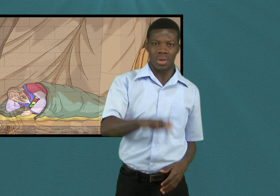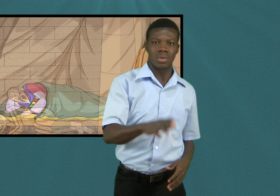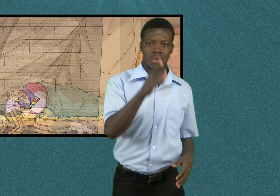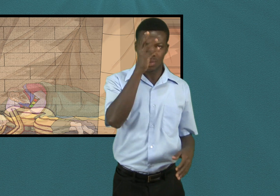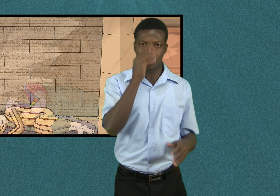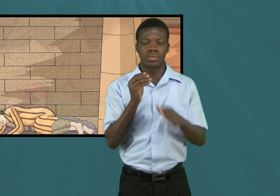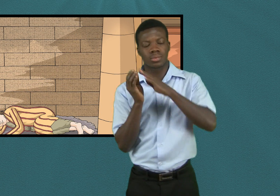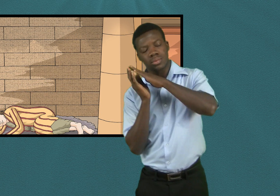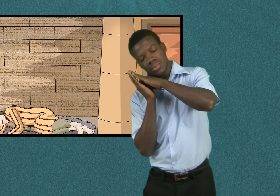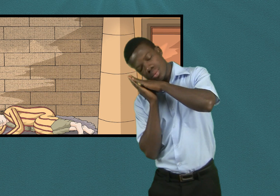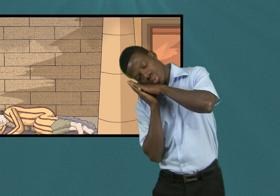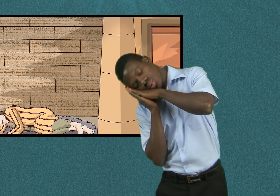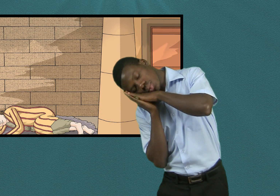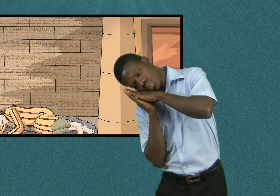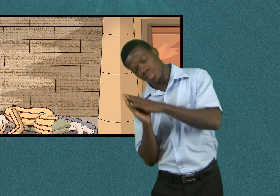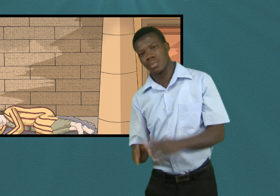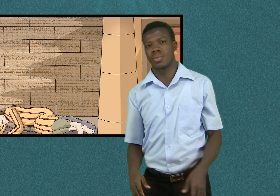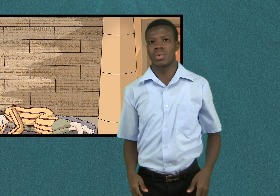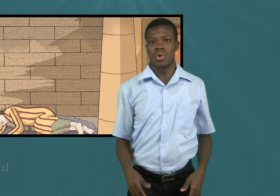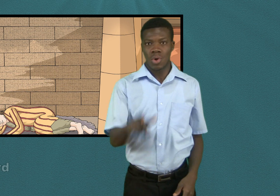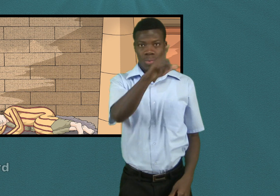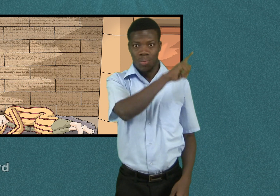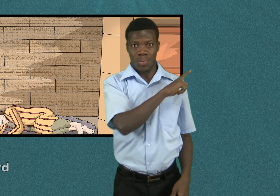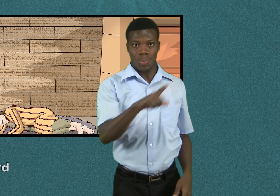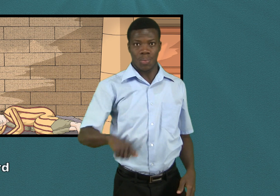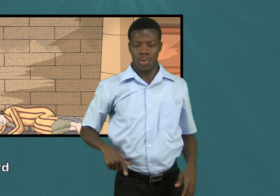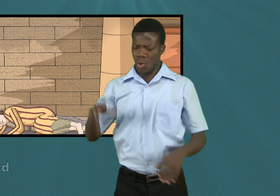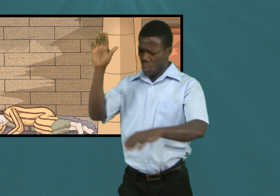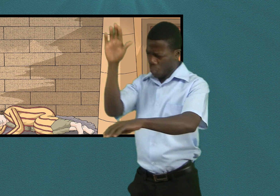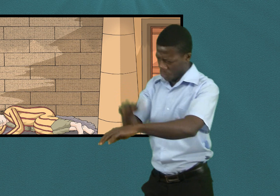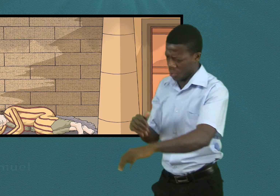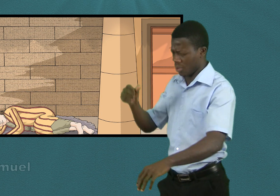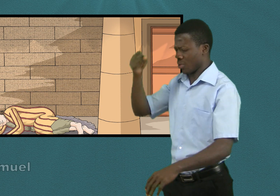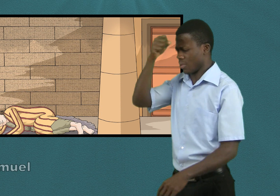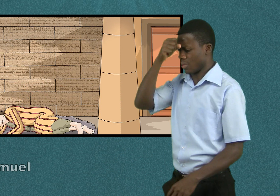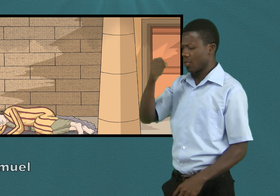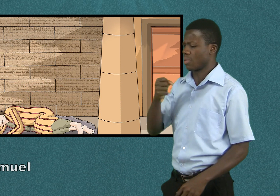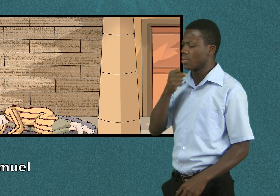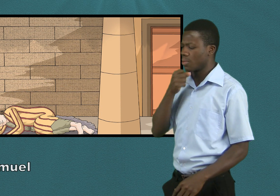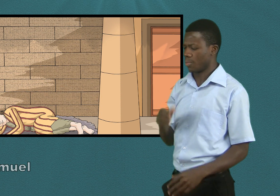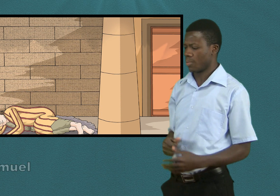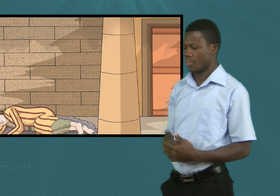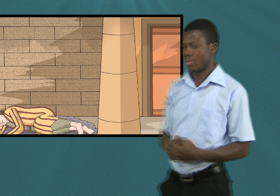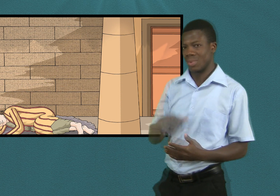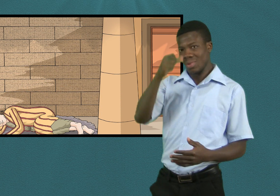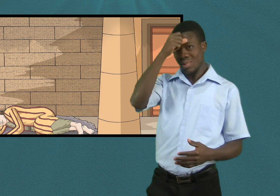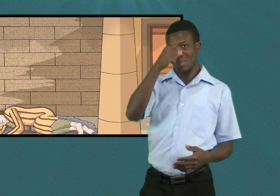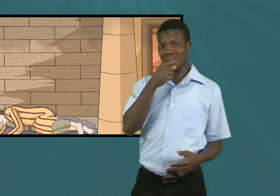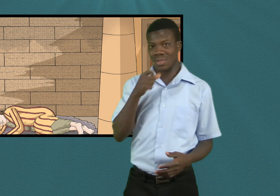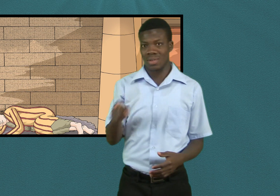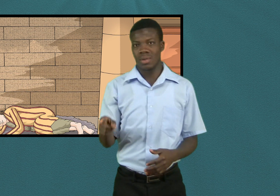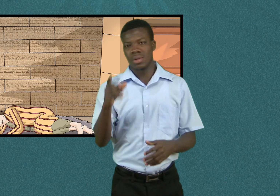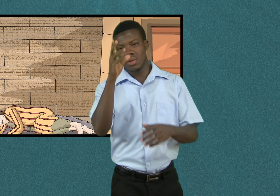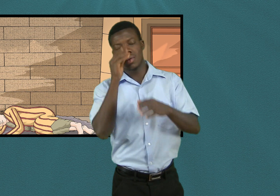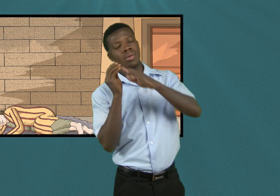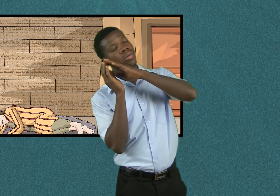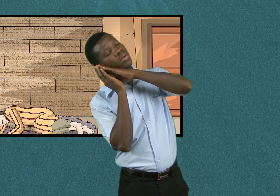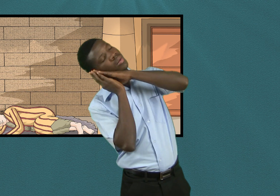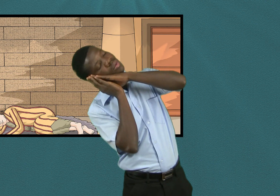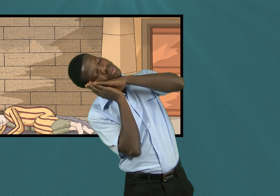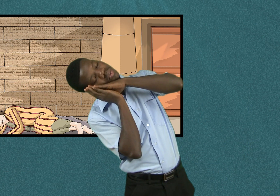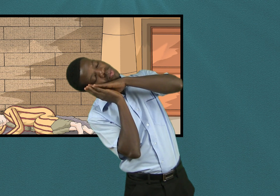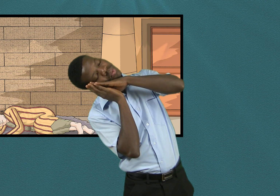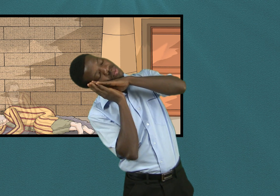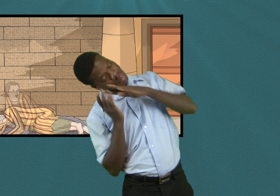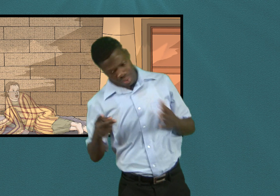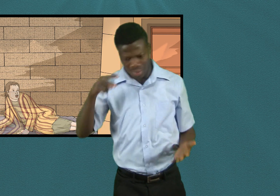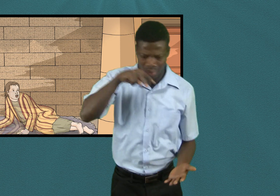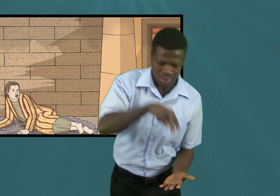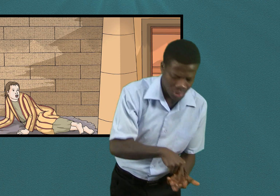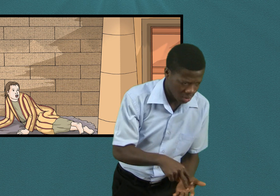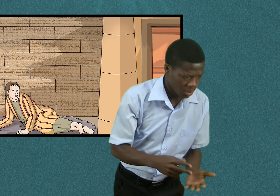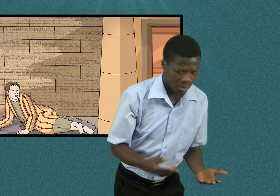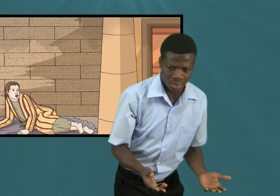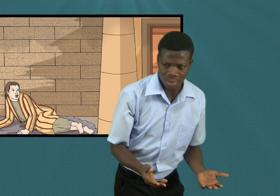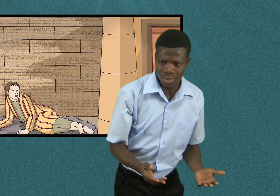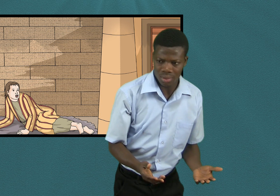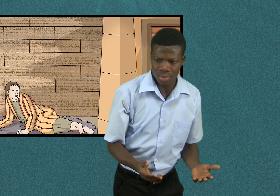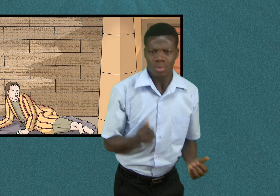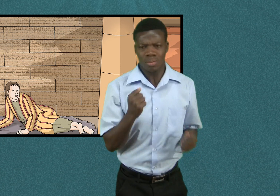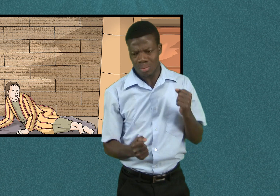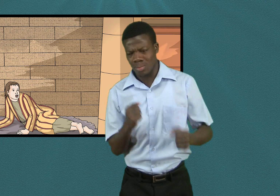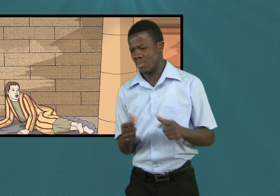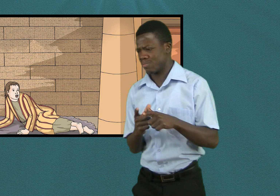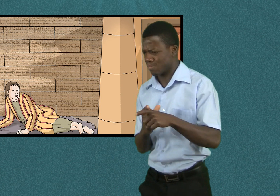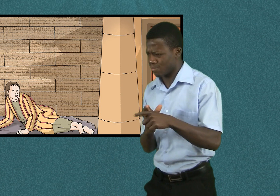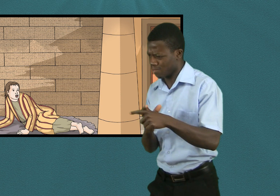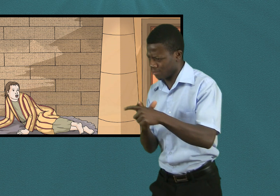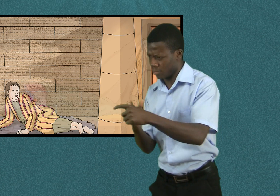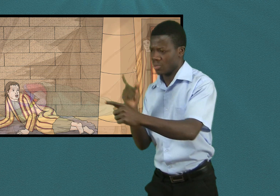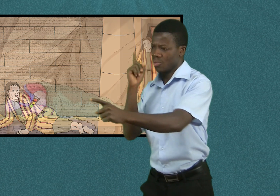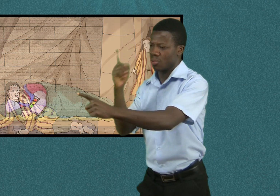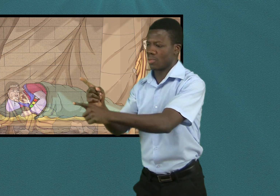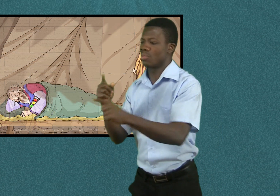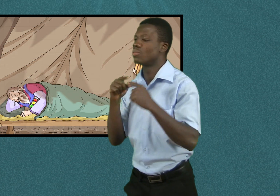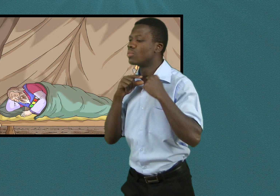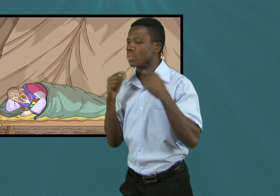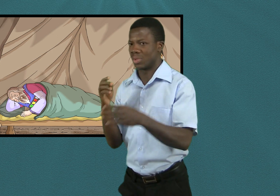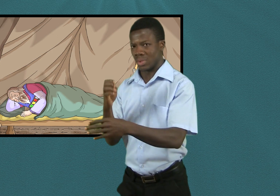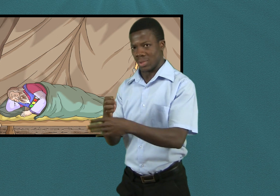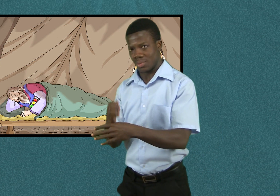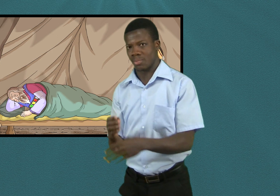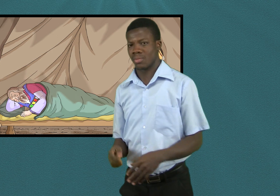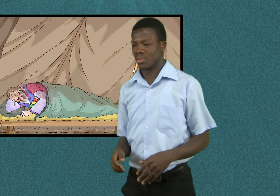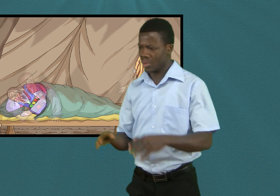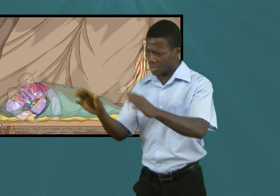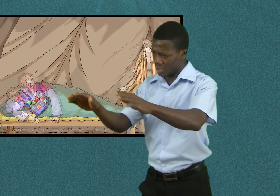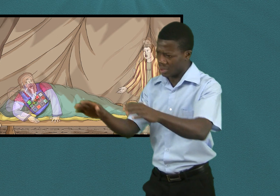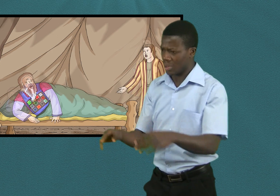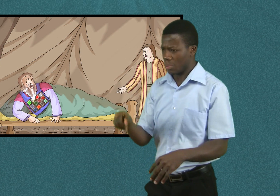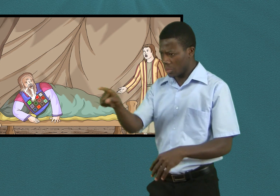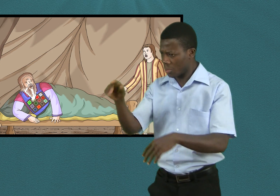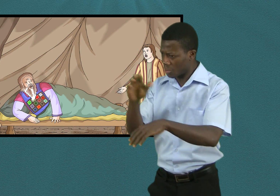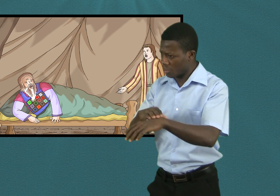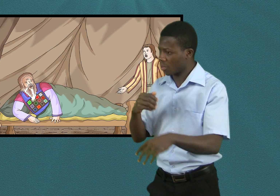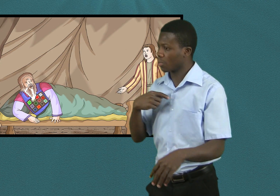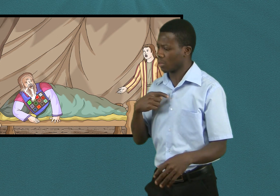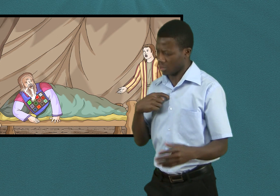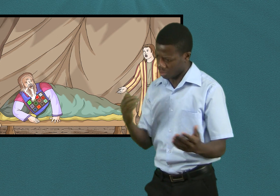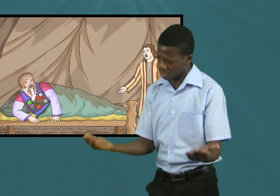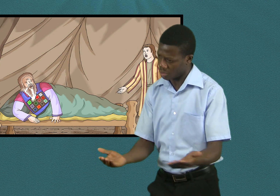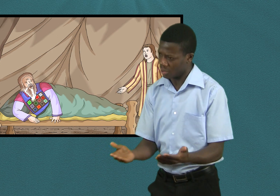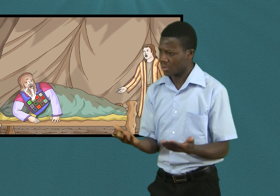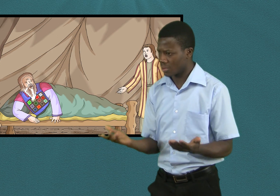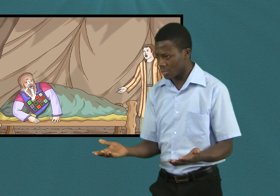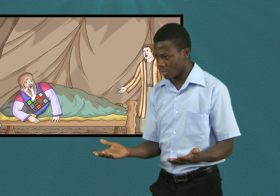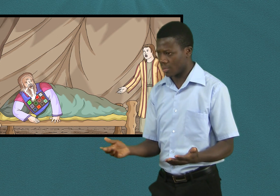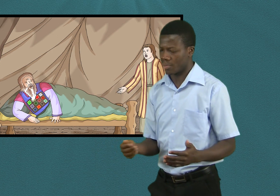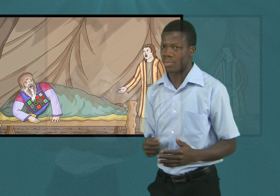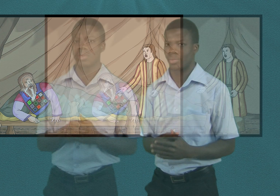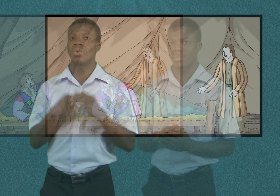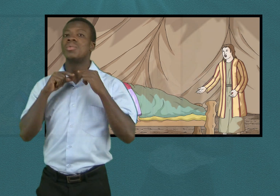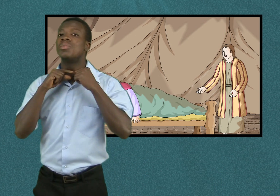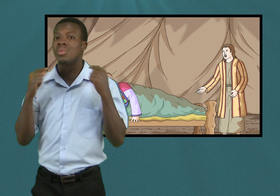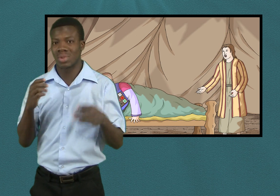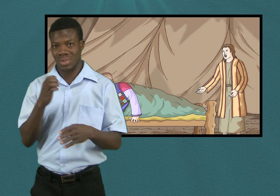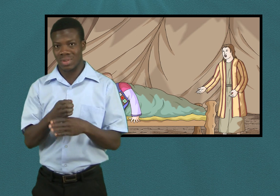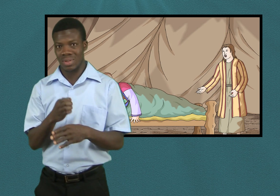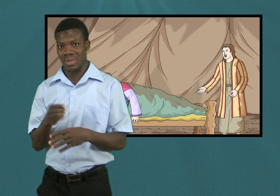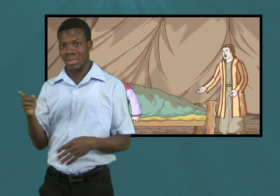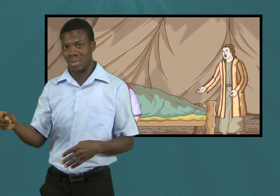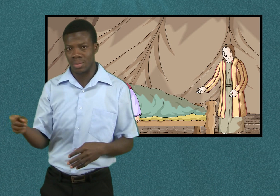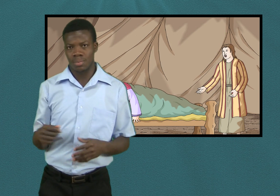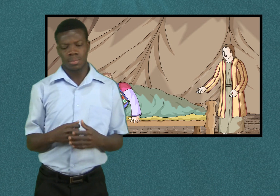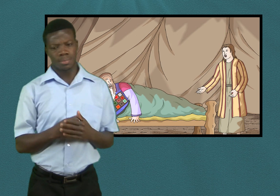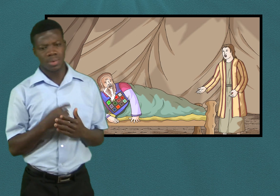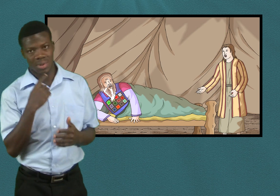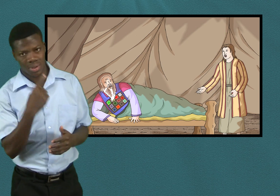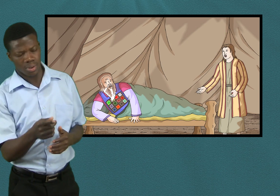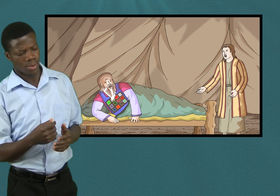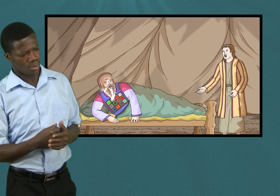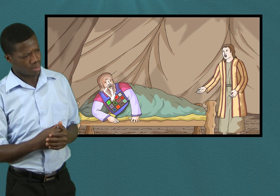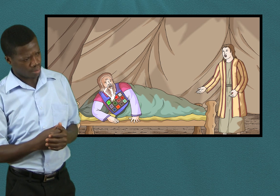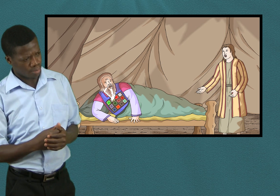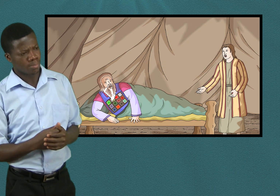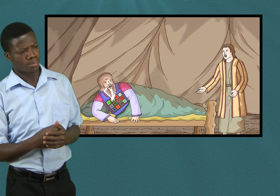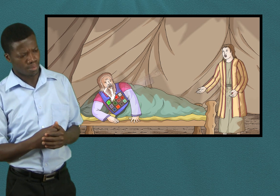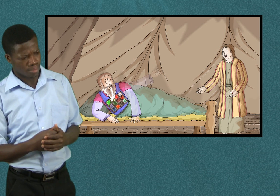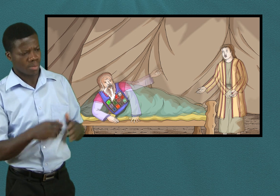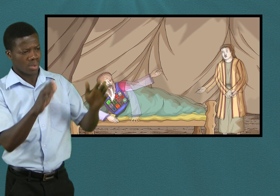Once again the LORD called, “Samuel!” So Samuel got up, went to Eli, and said, “Here I am, for you have called me.”